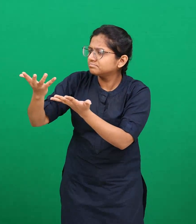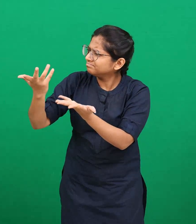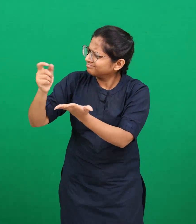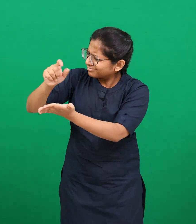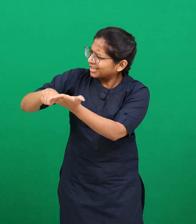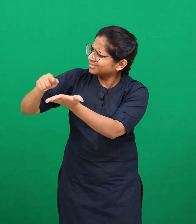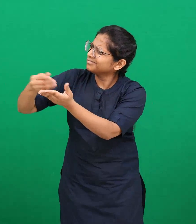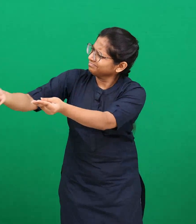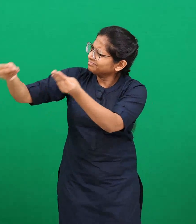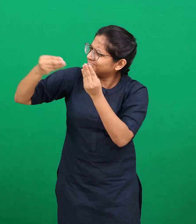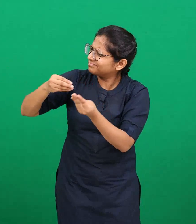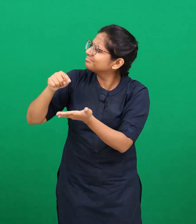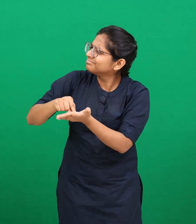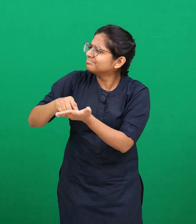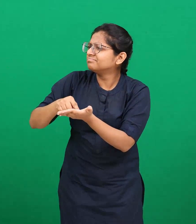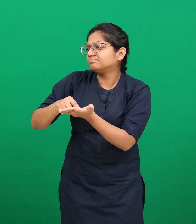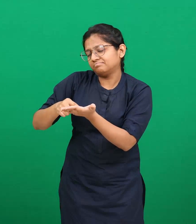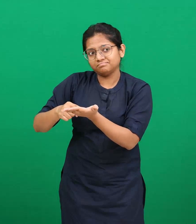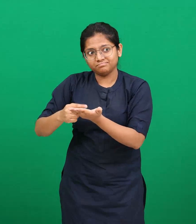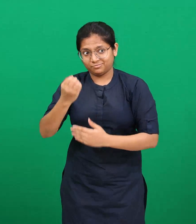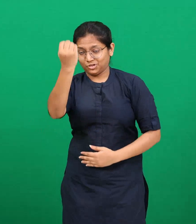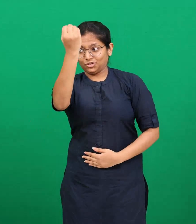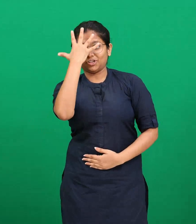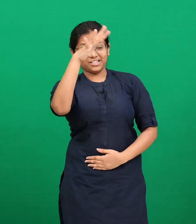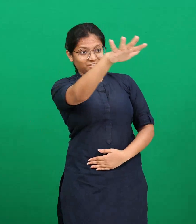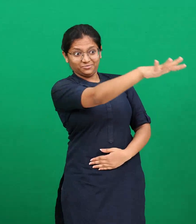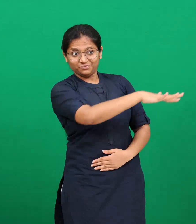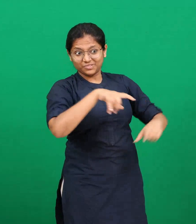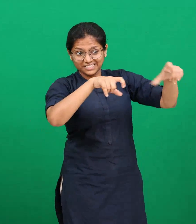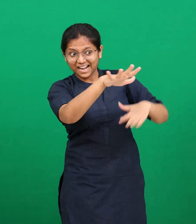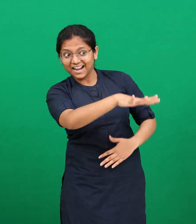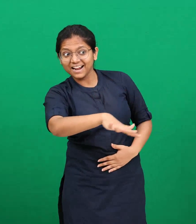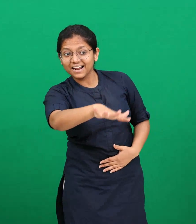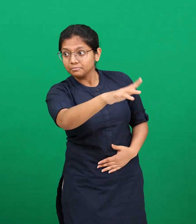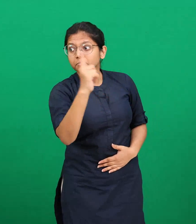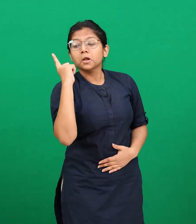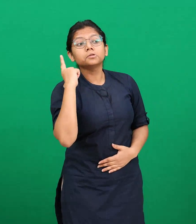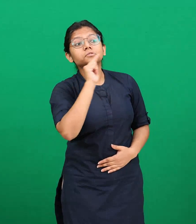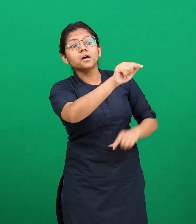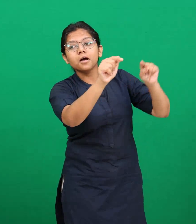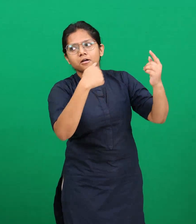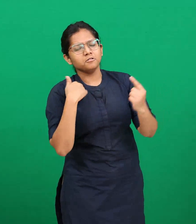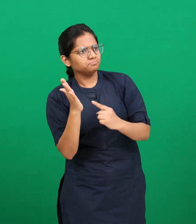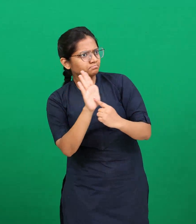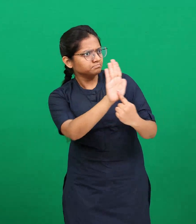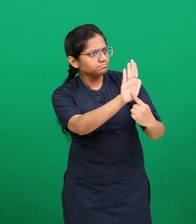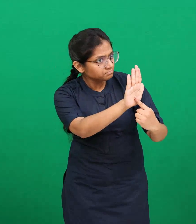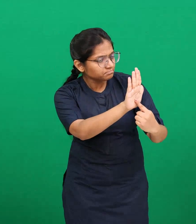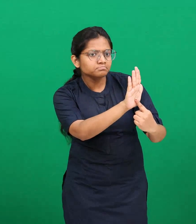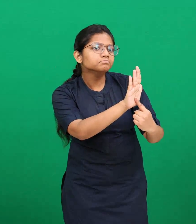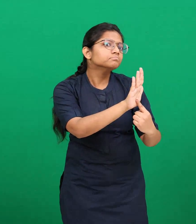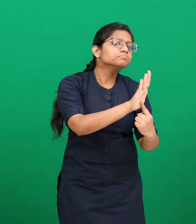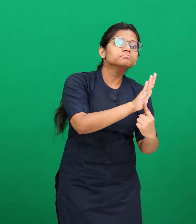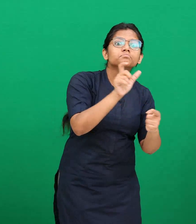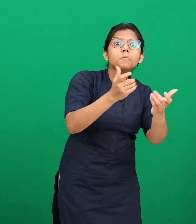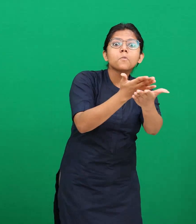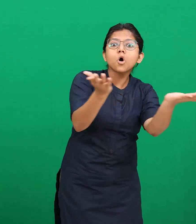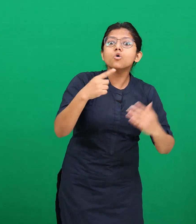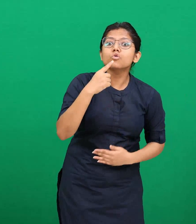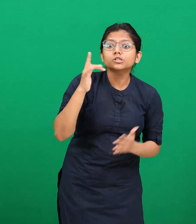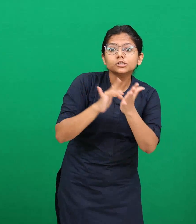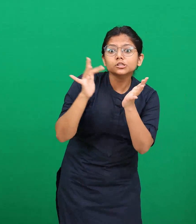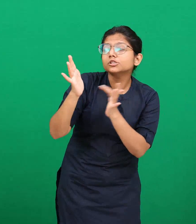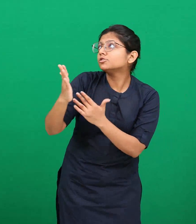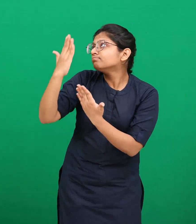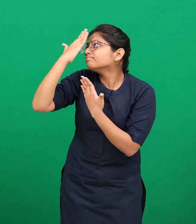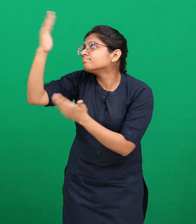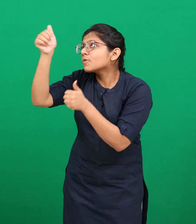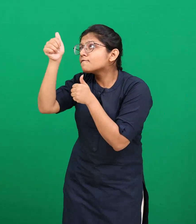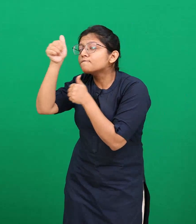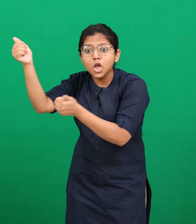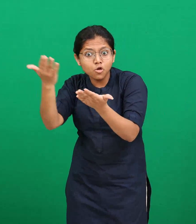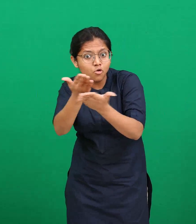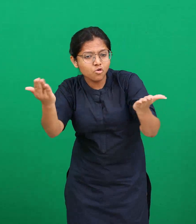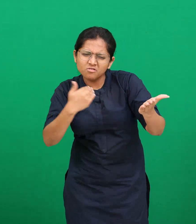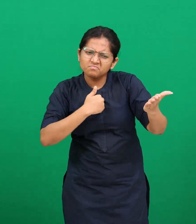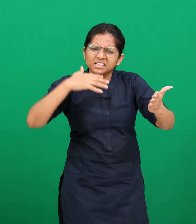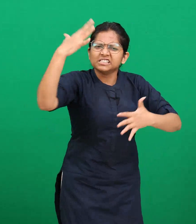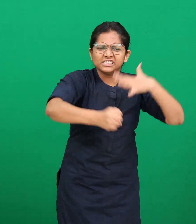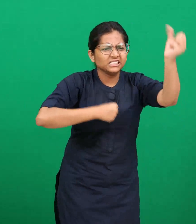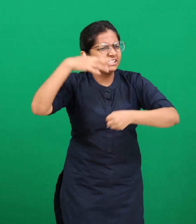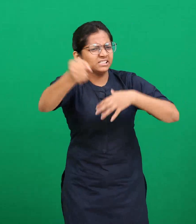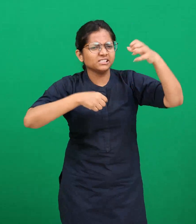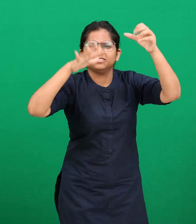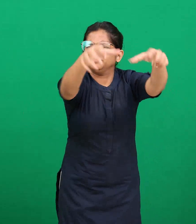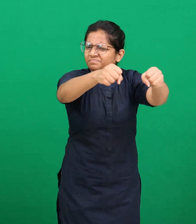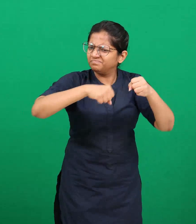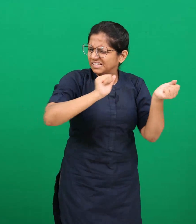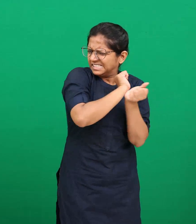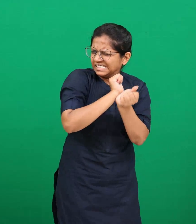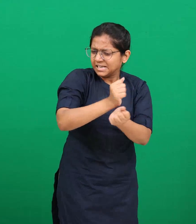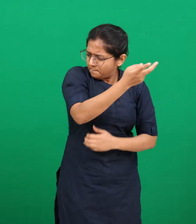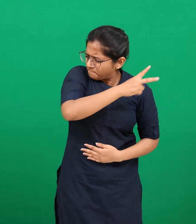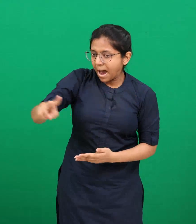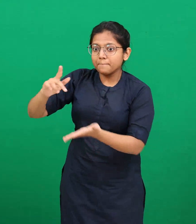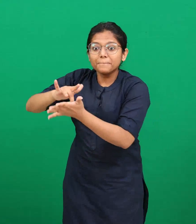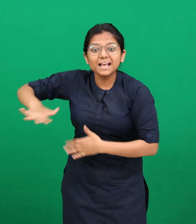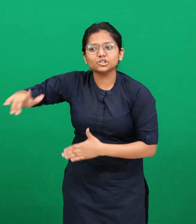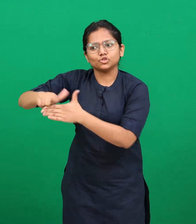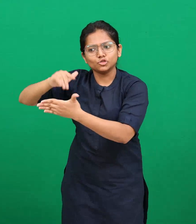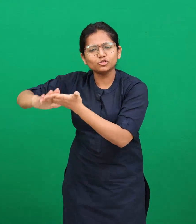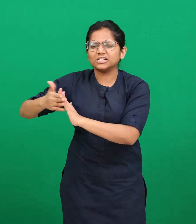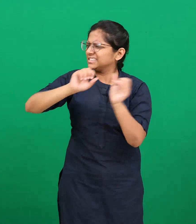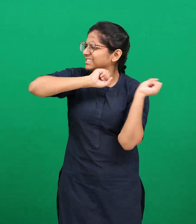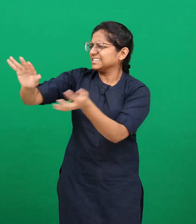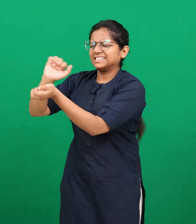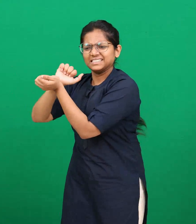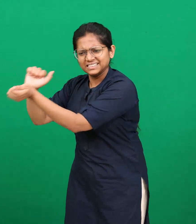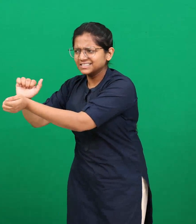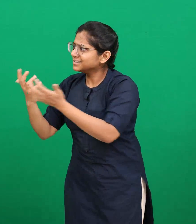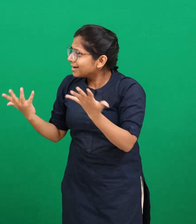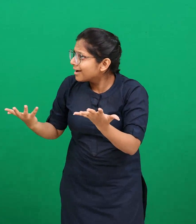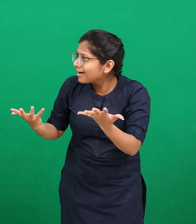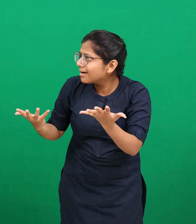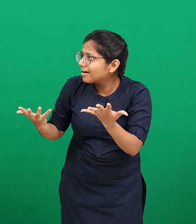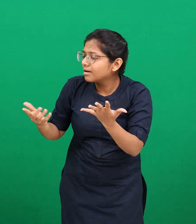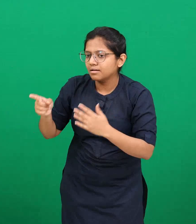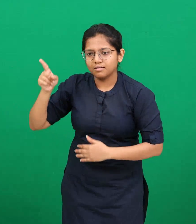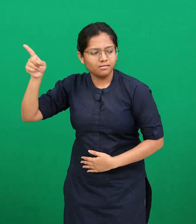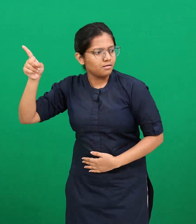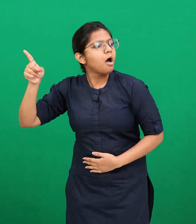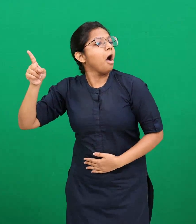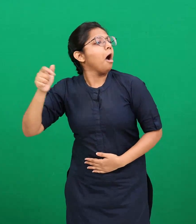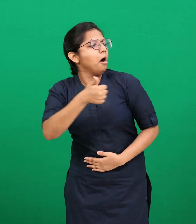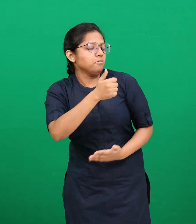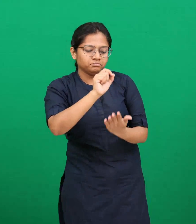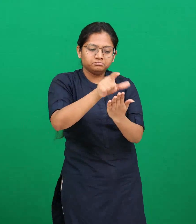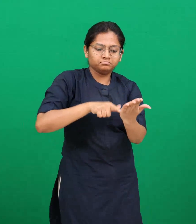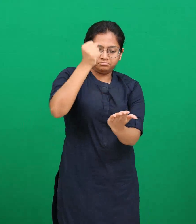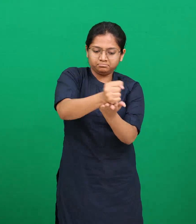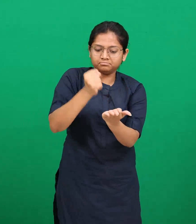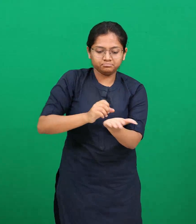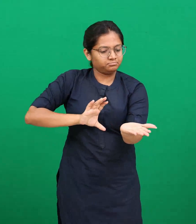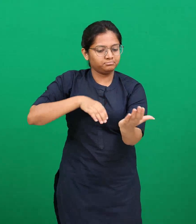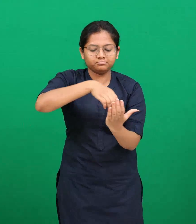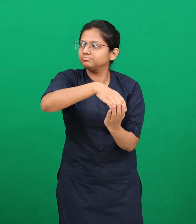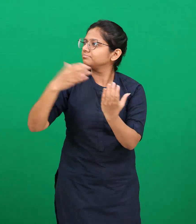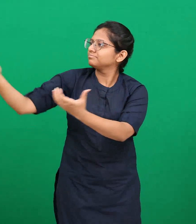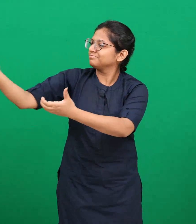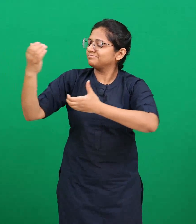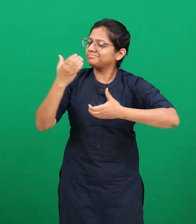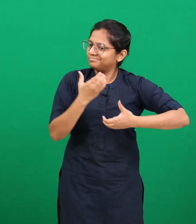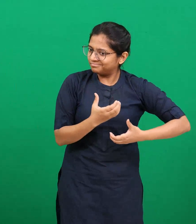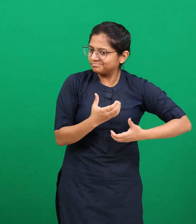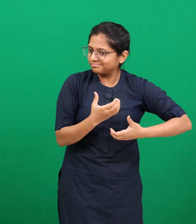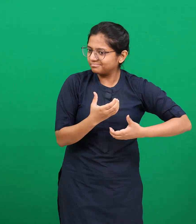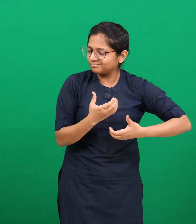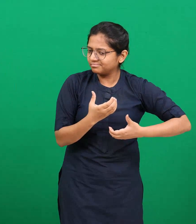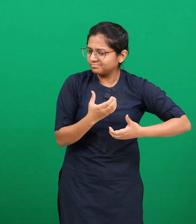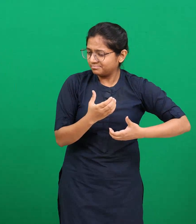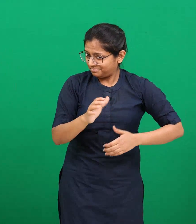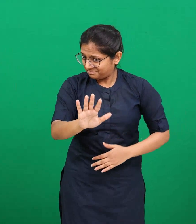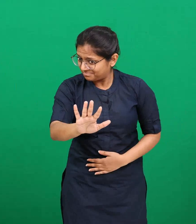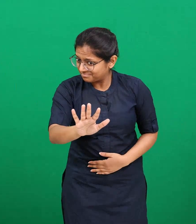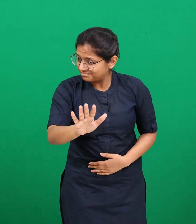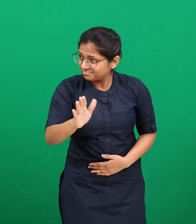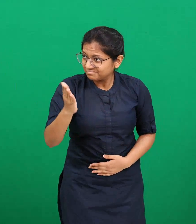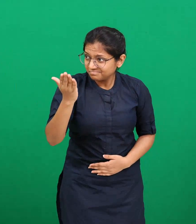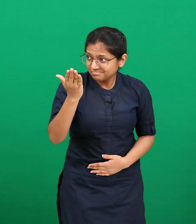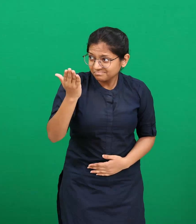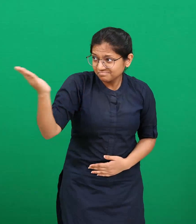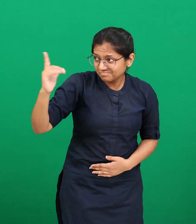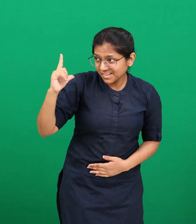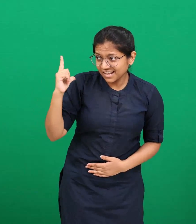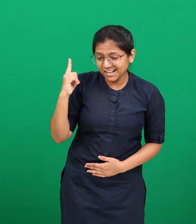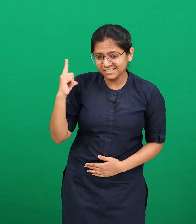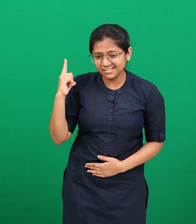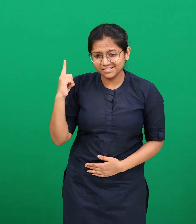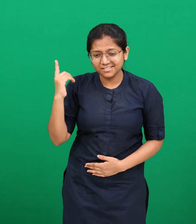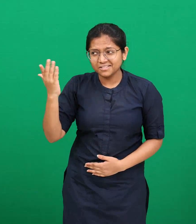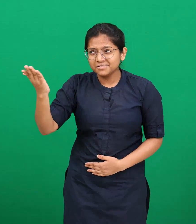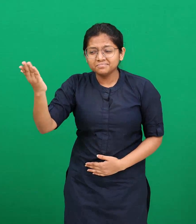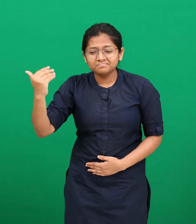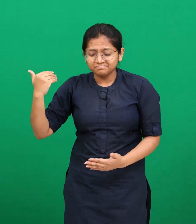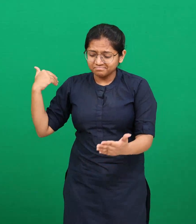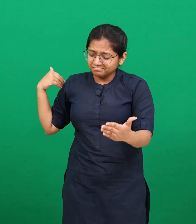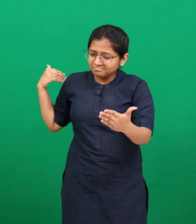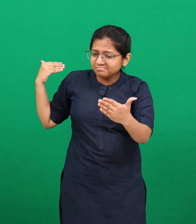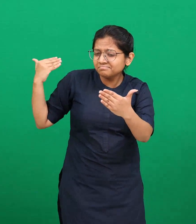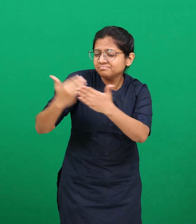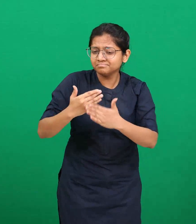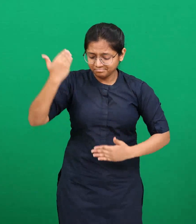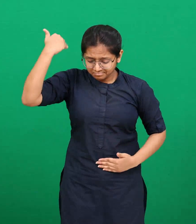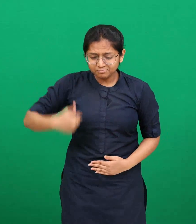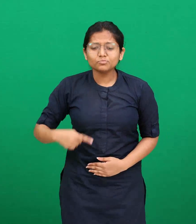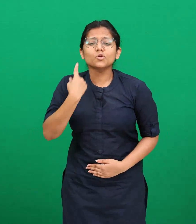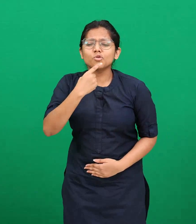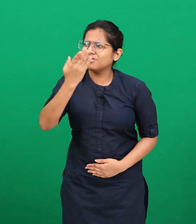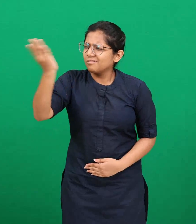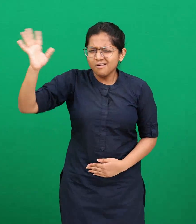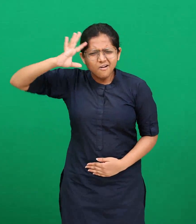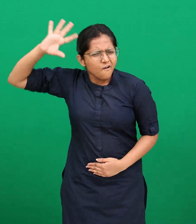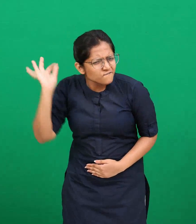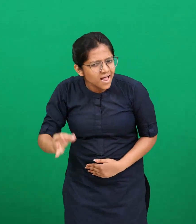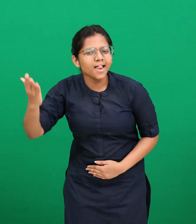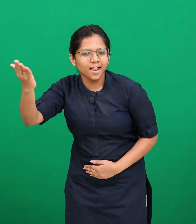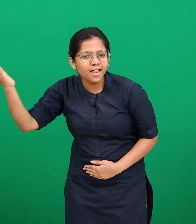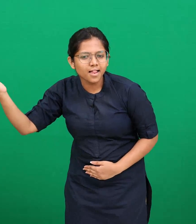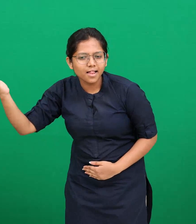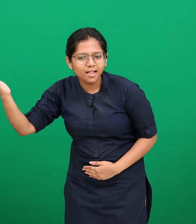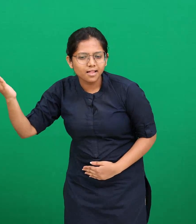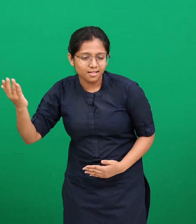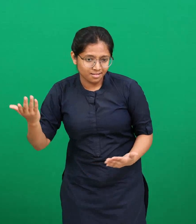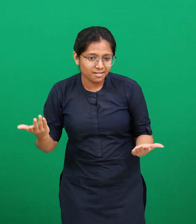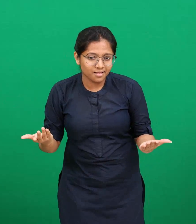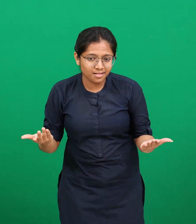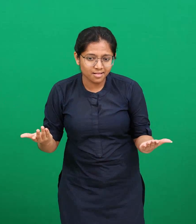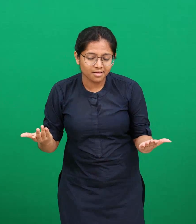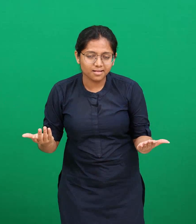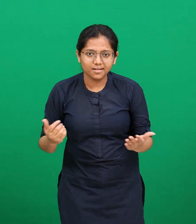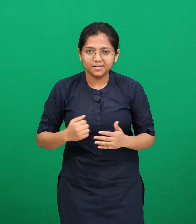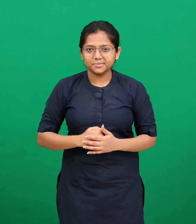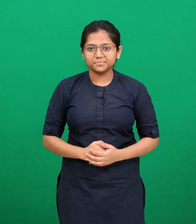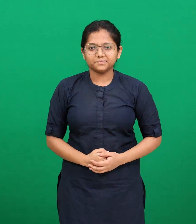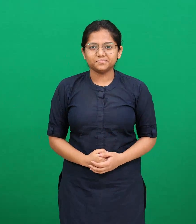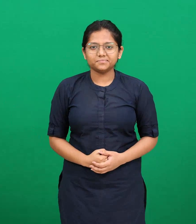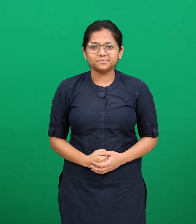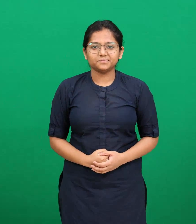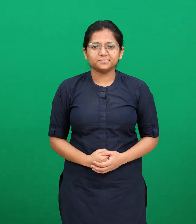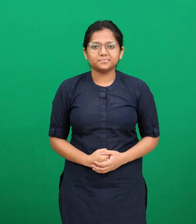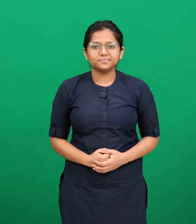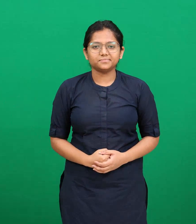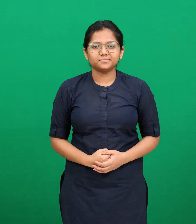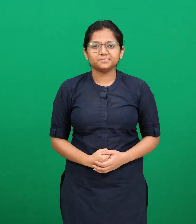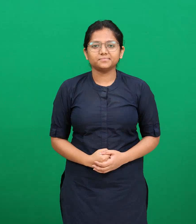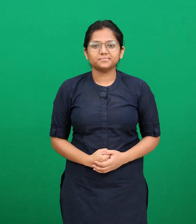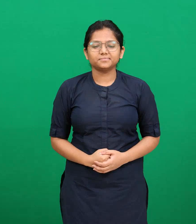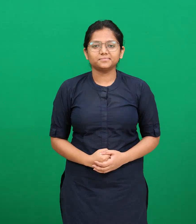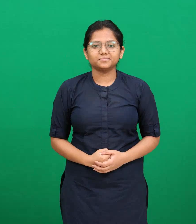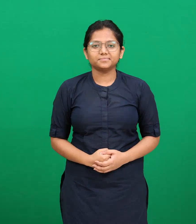I even obtained letters from them to their brothers in Damascus, and I was on my way to apprehend these people and bring them to Jerusalem to be punished.